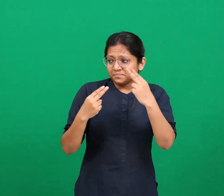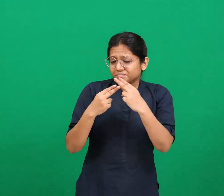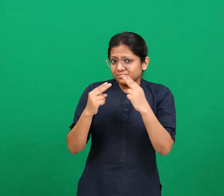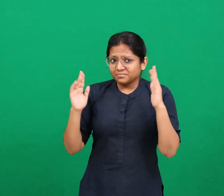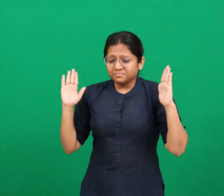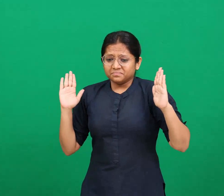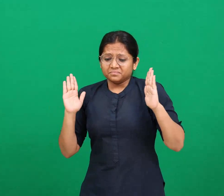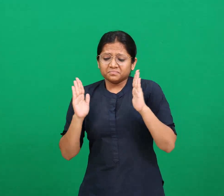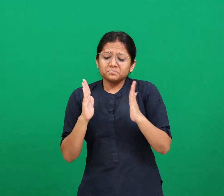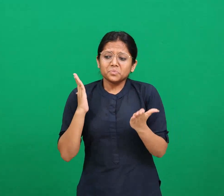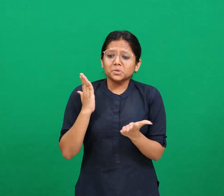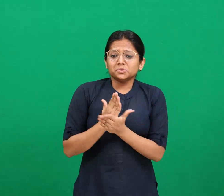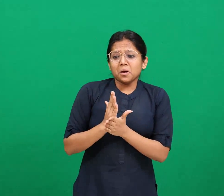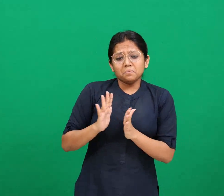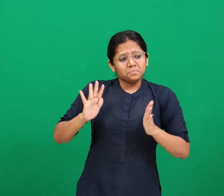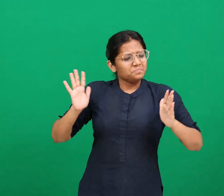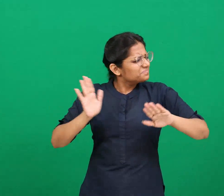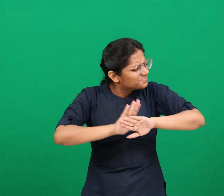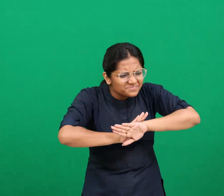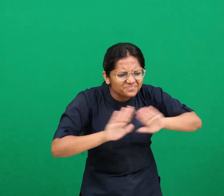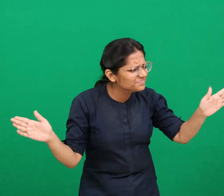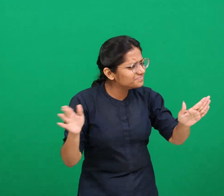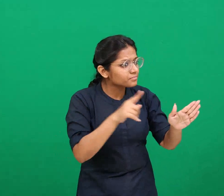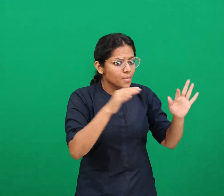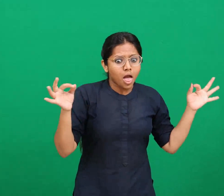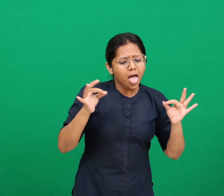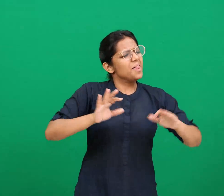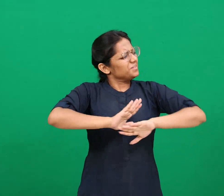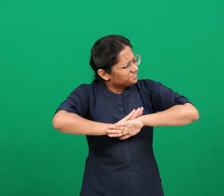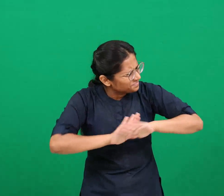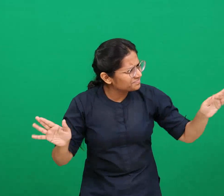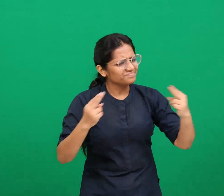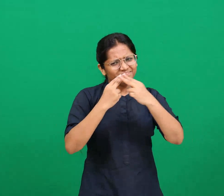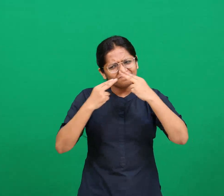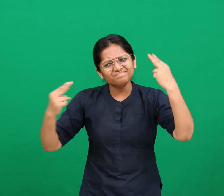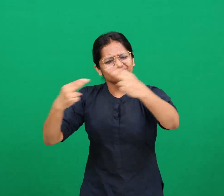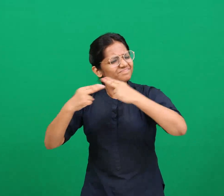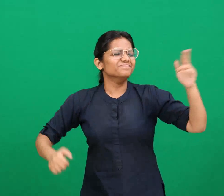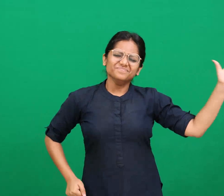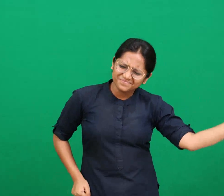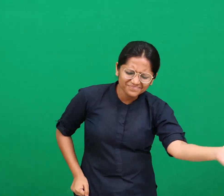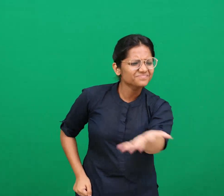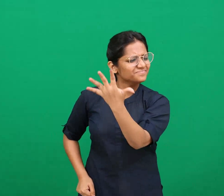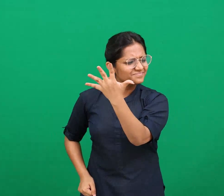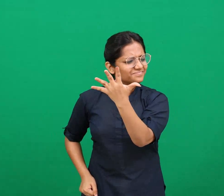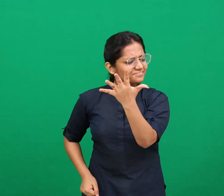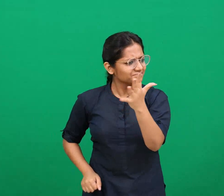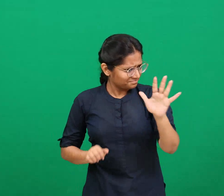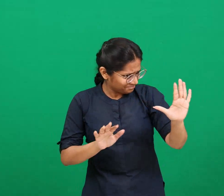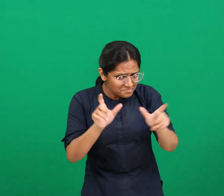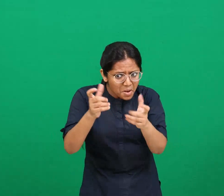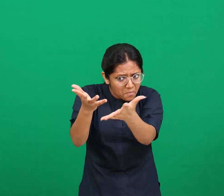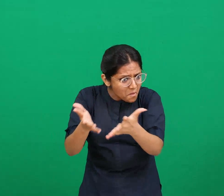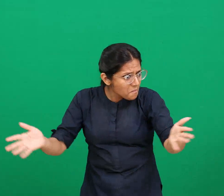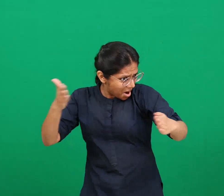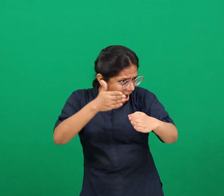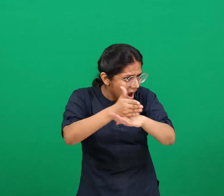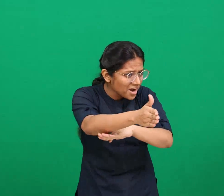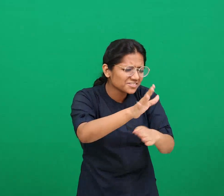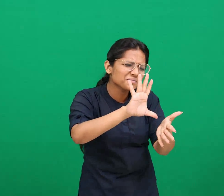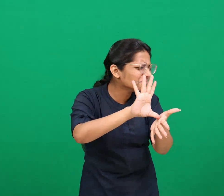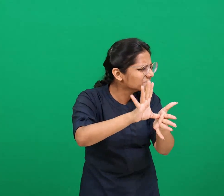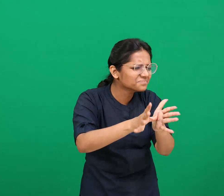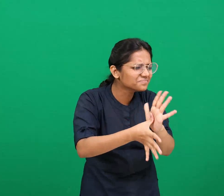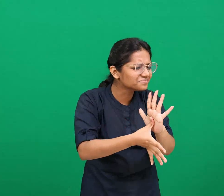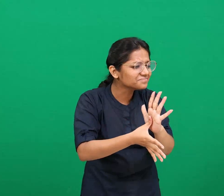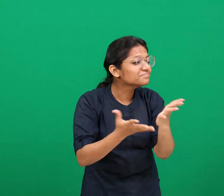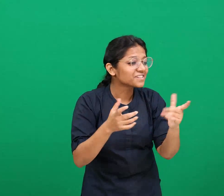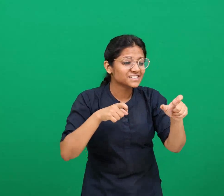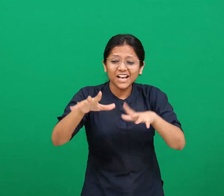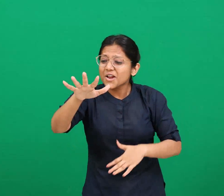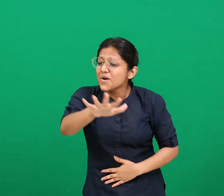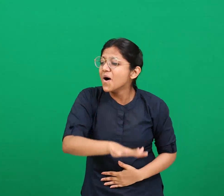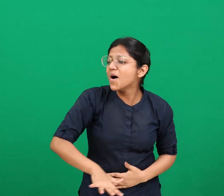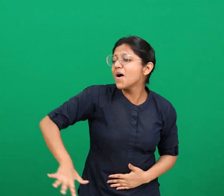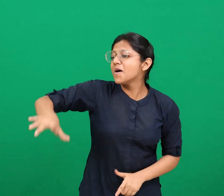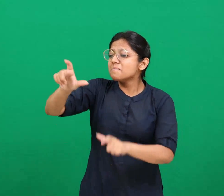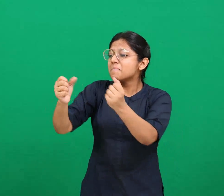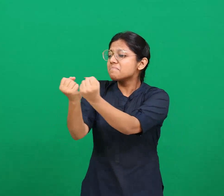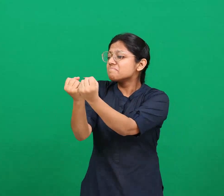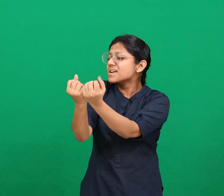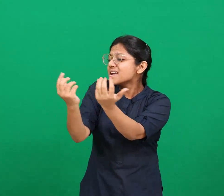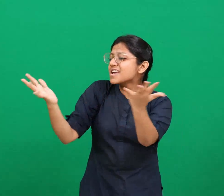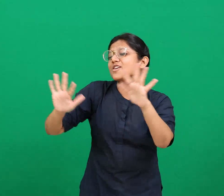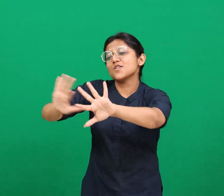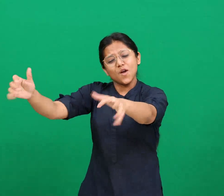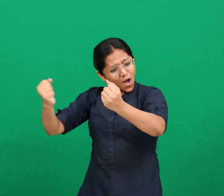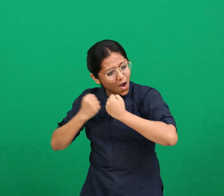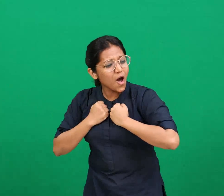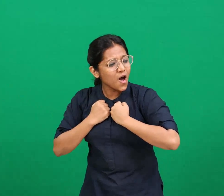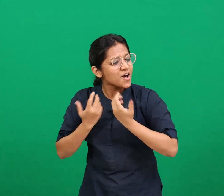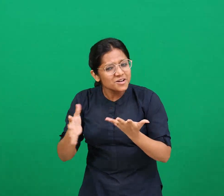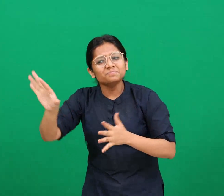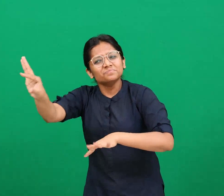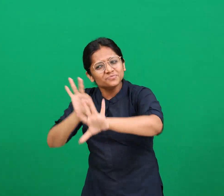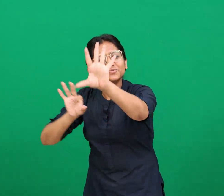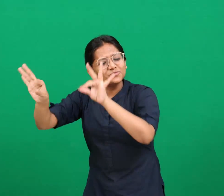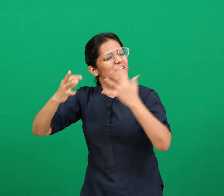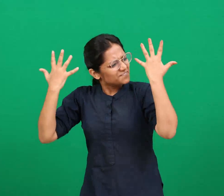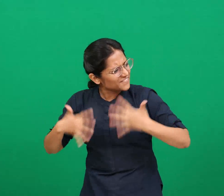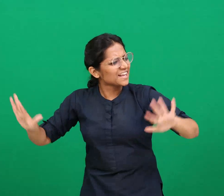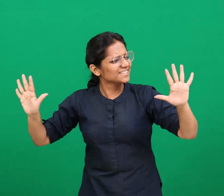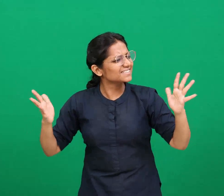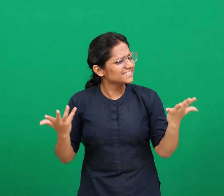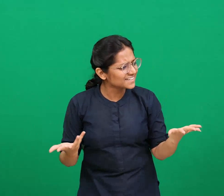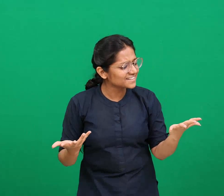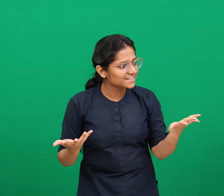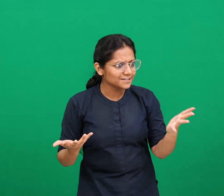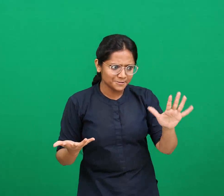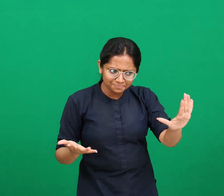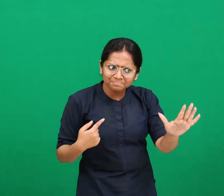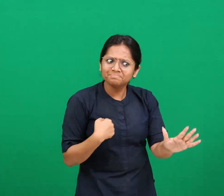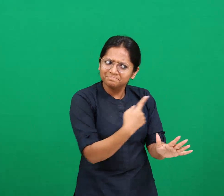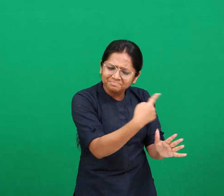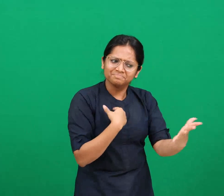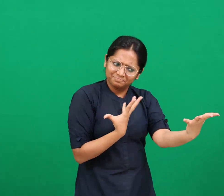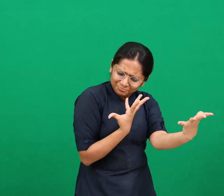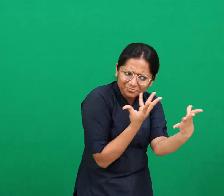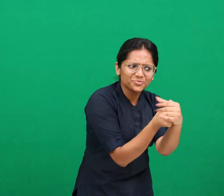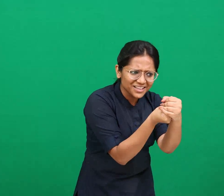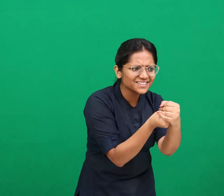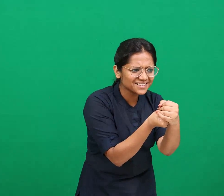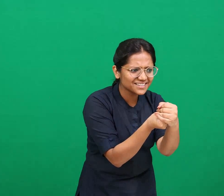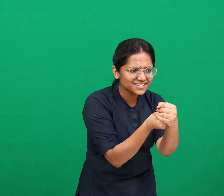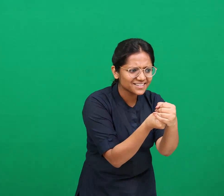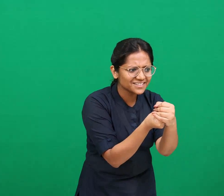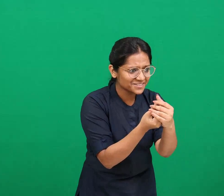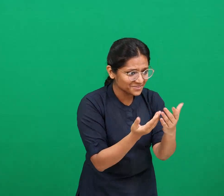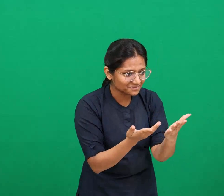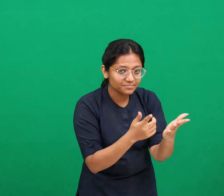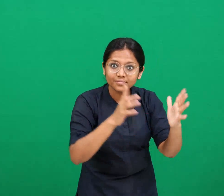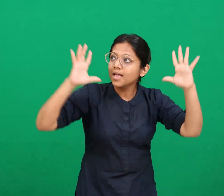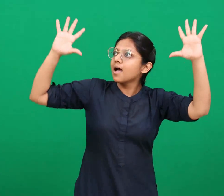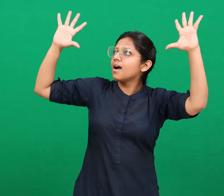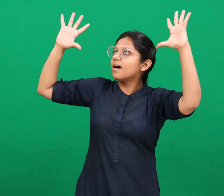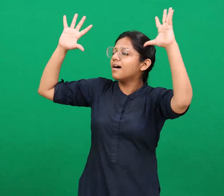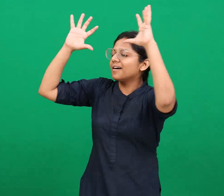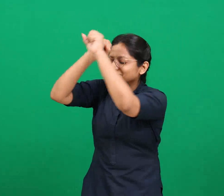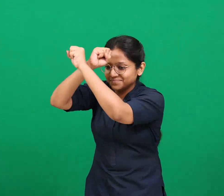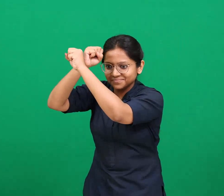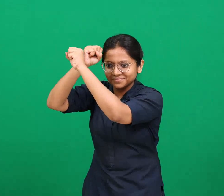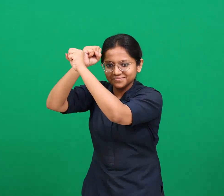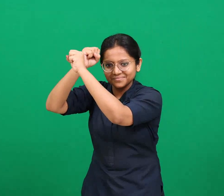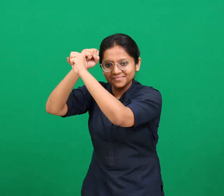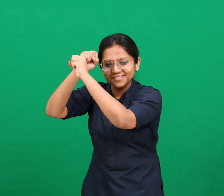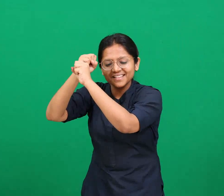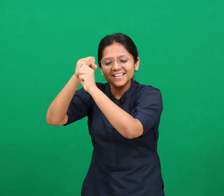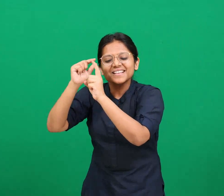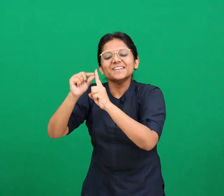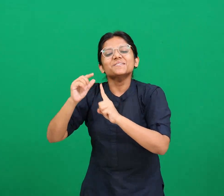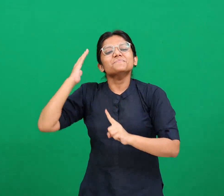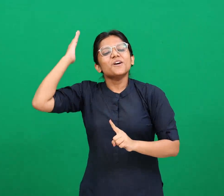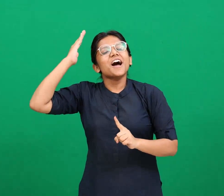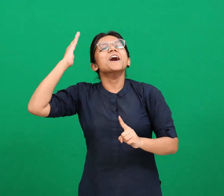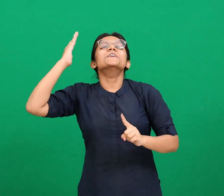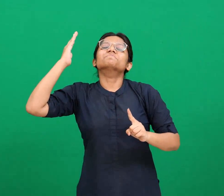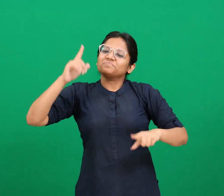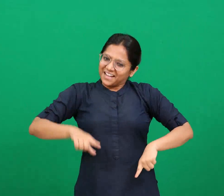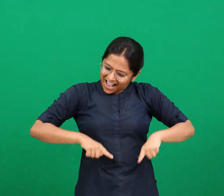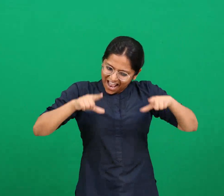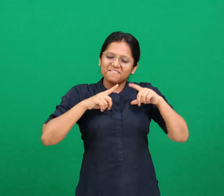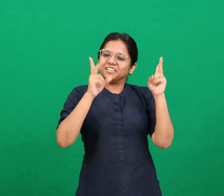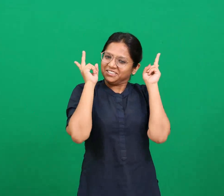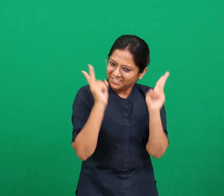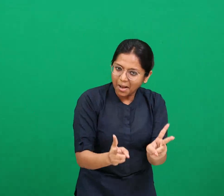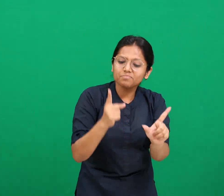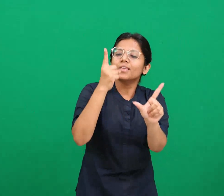For I am with you and no one will lay a hand on you, because I have many people in this city."